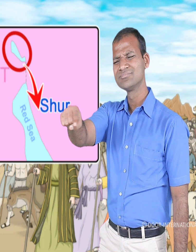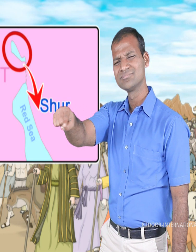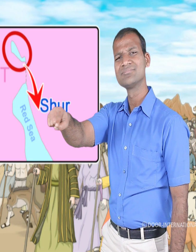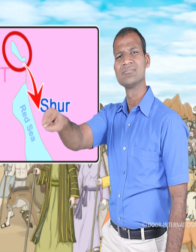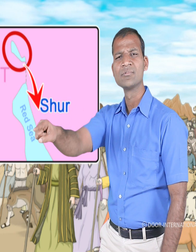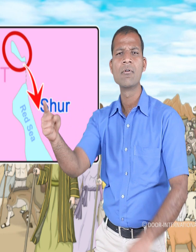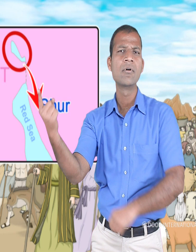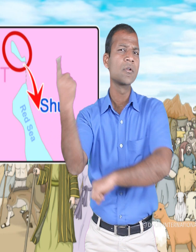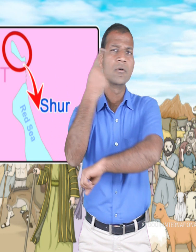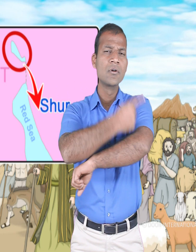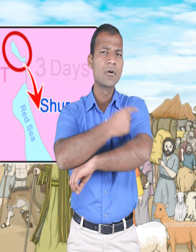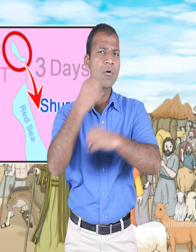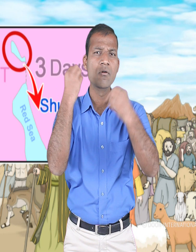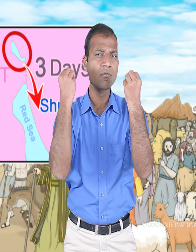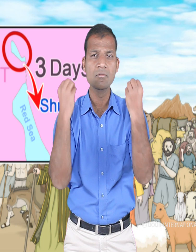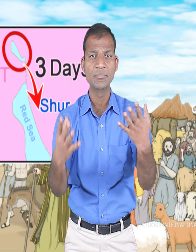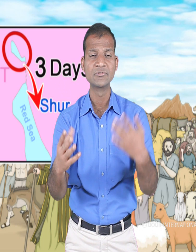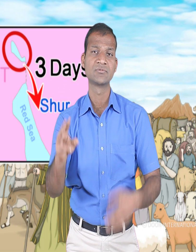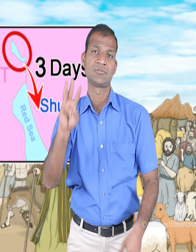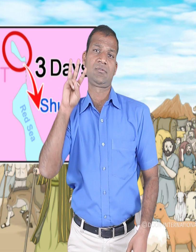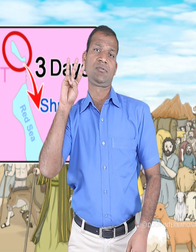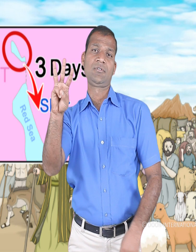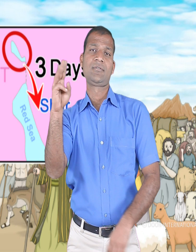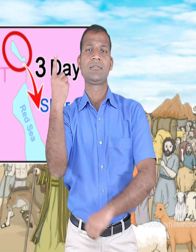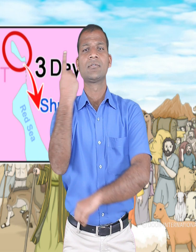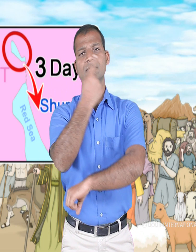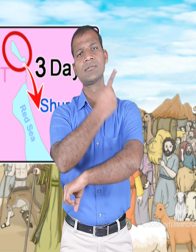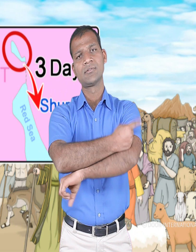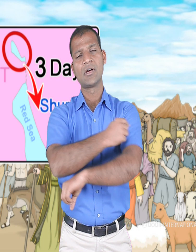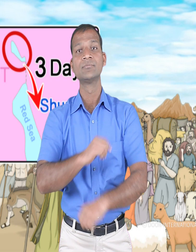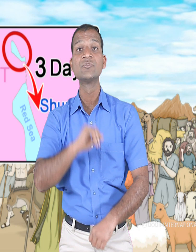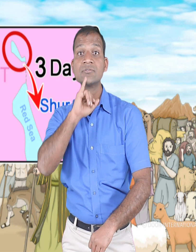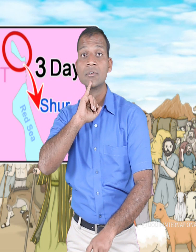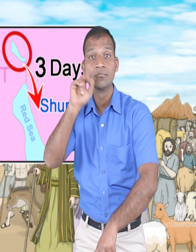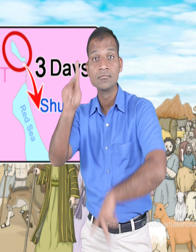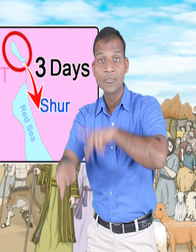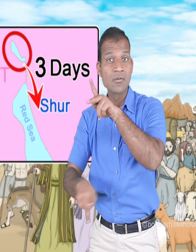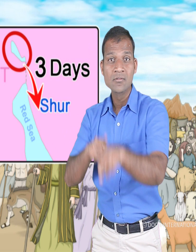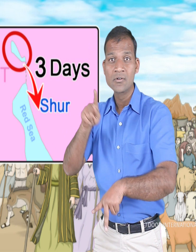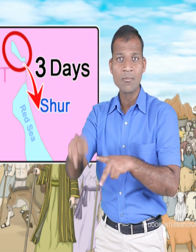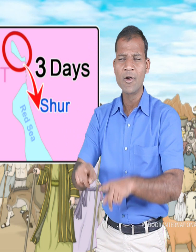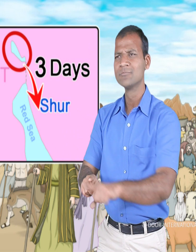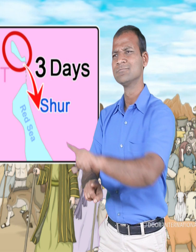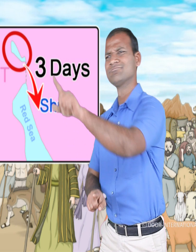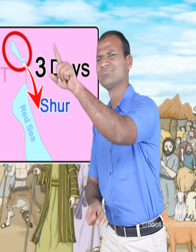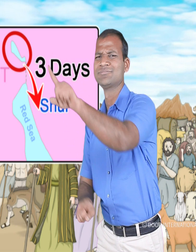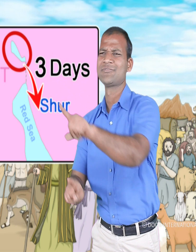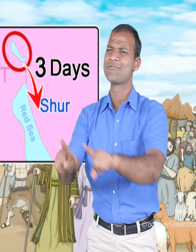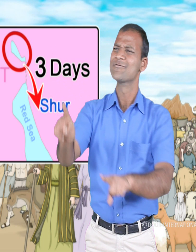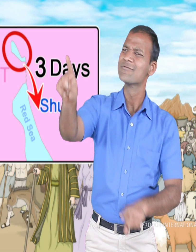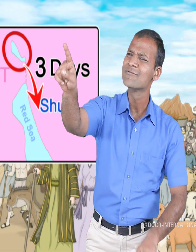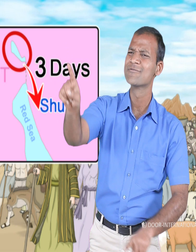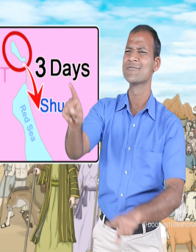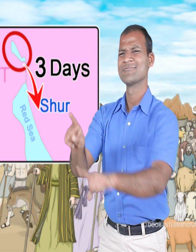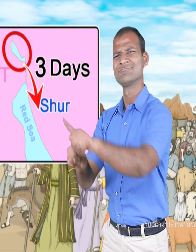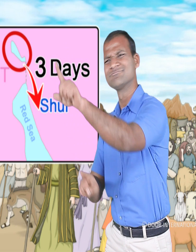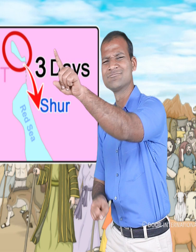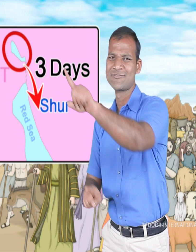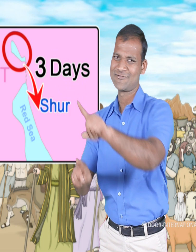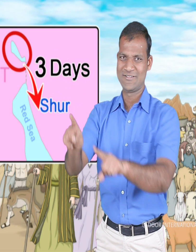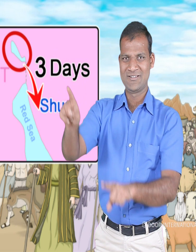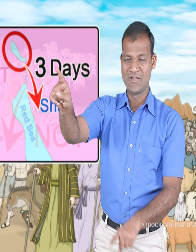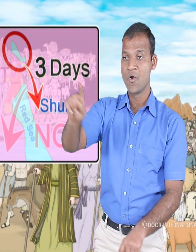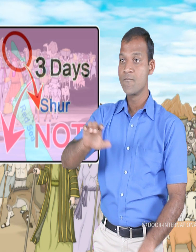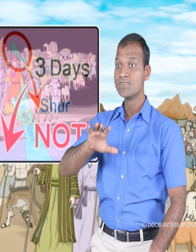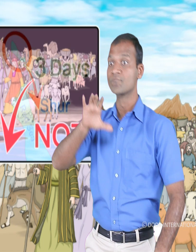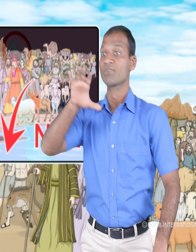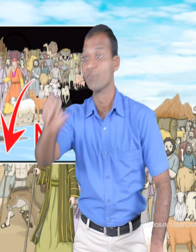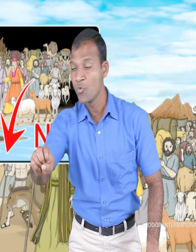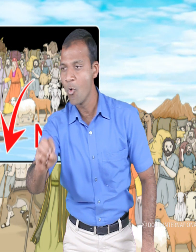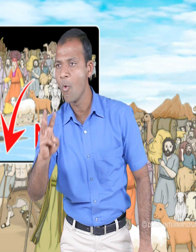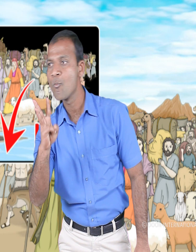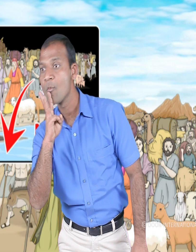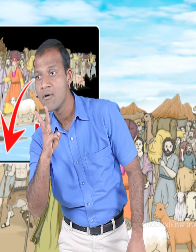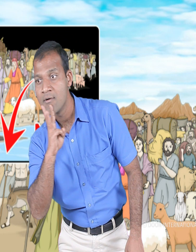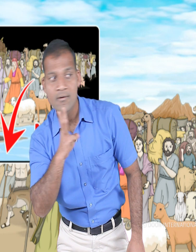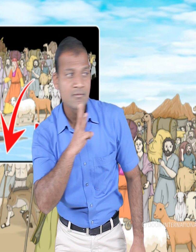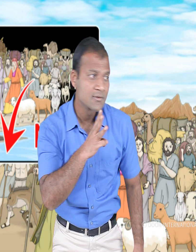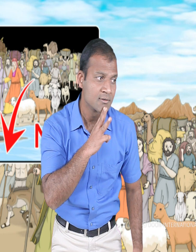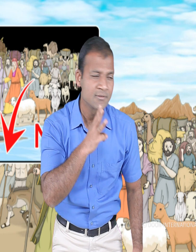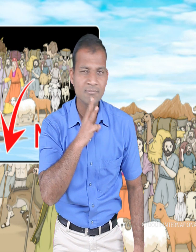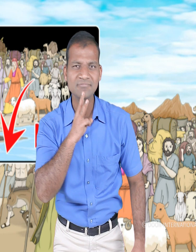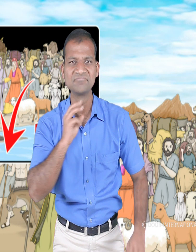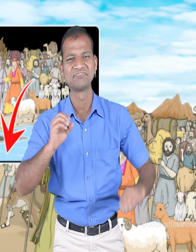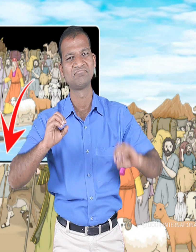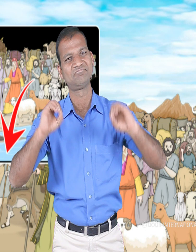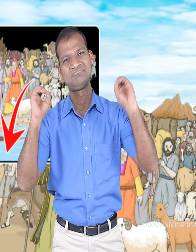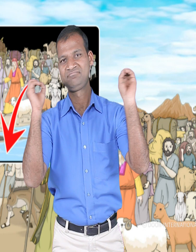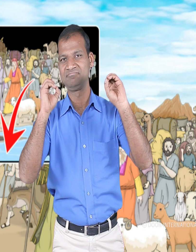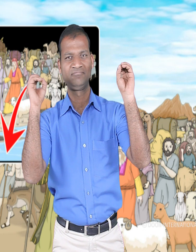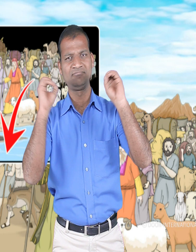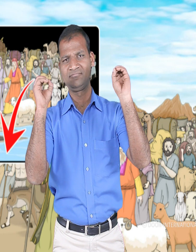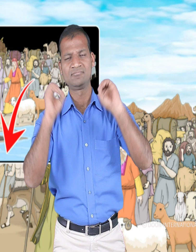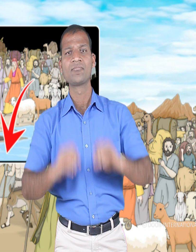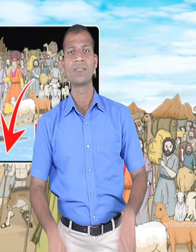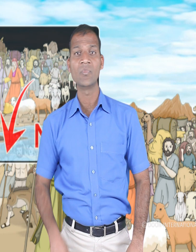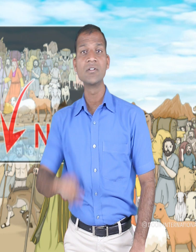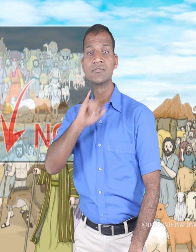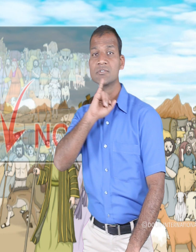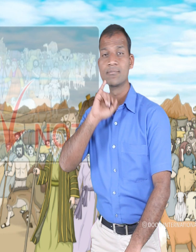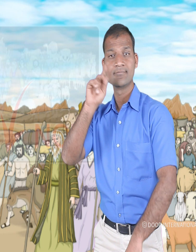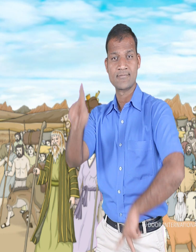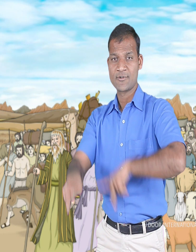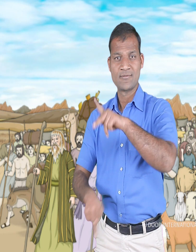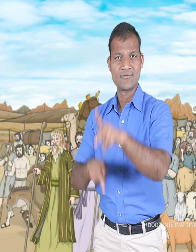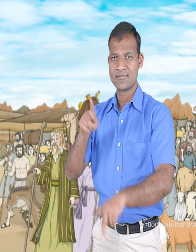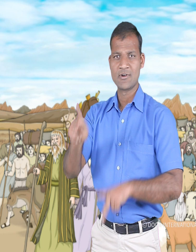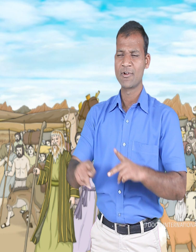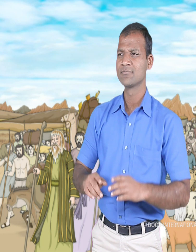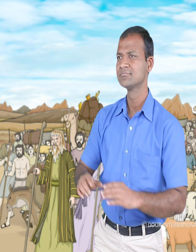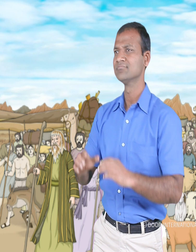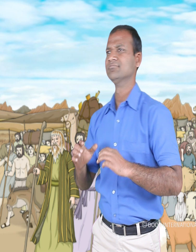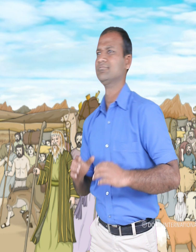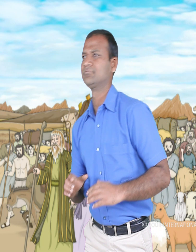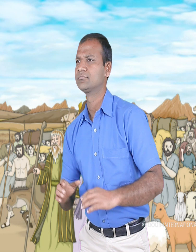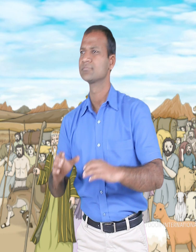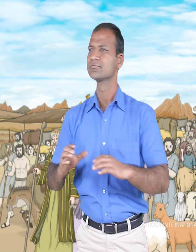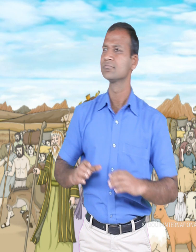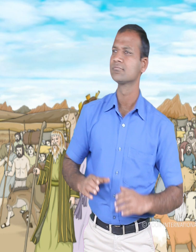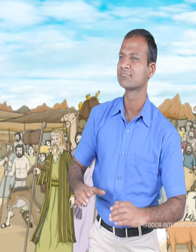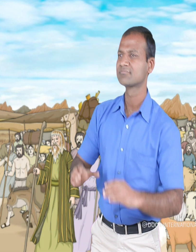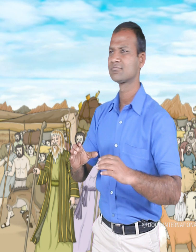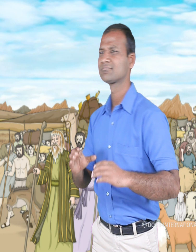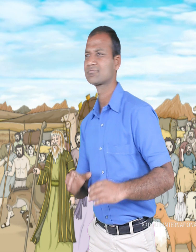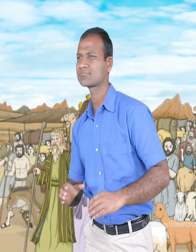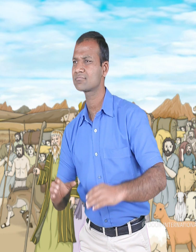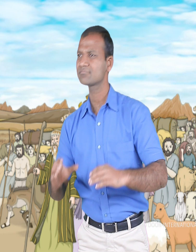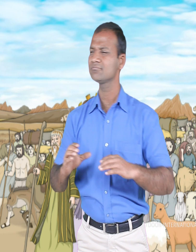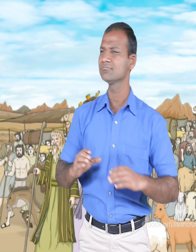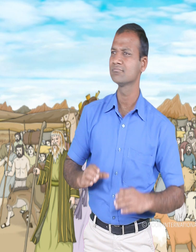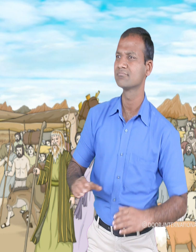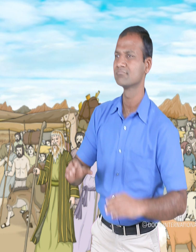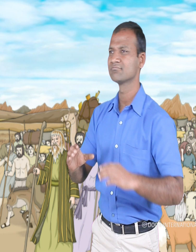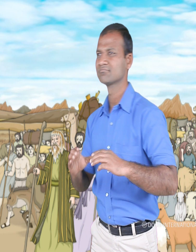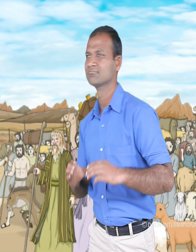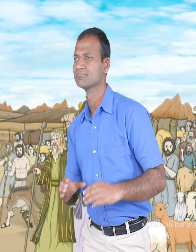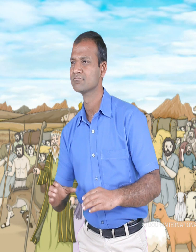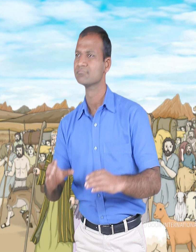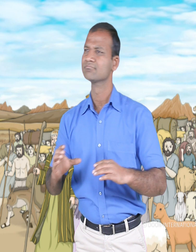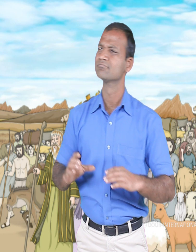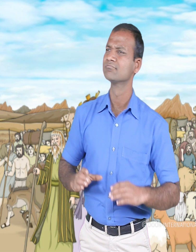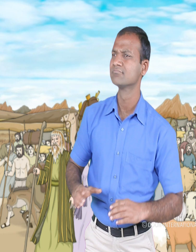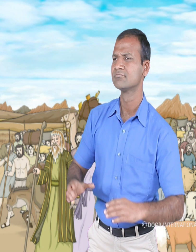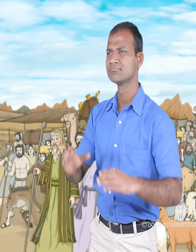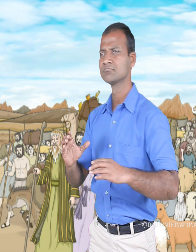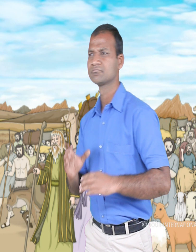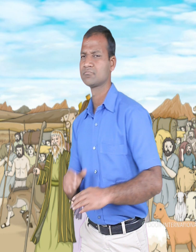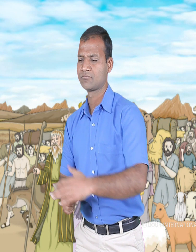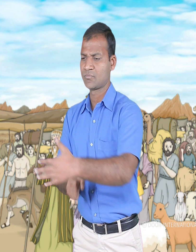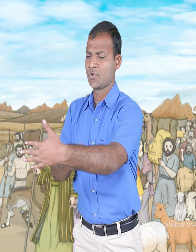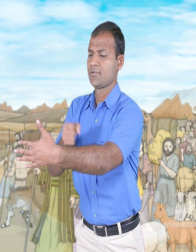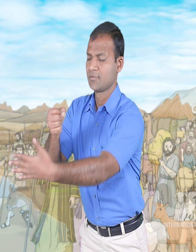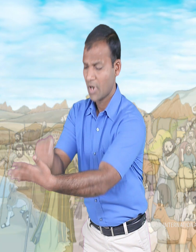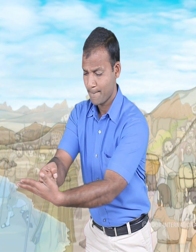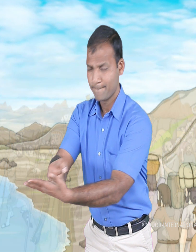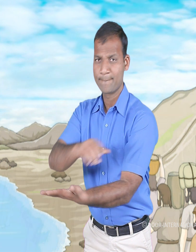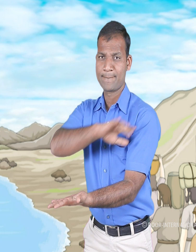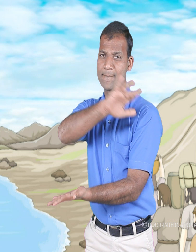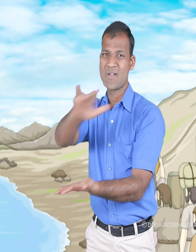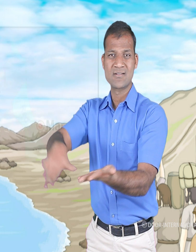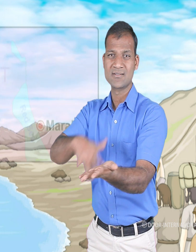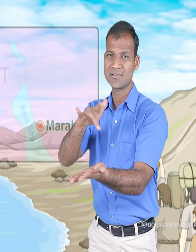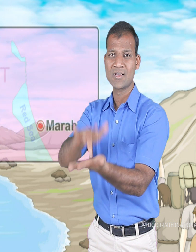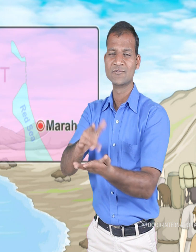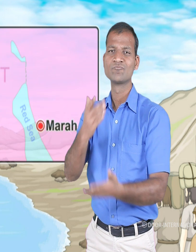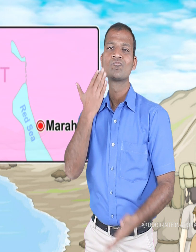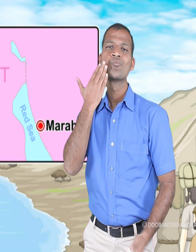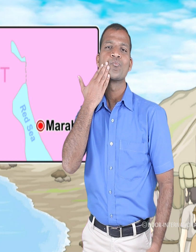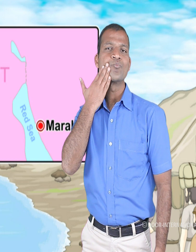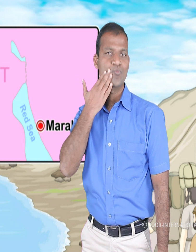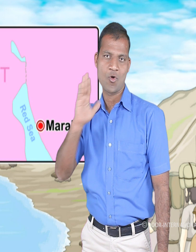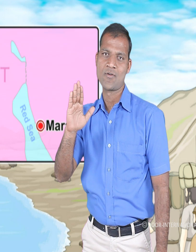For three days they walked in the desert without finding water.